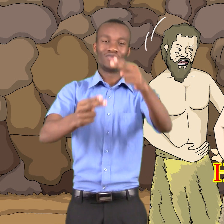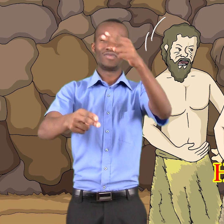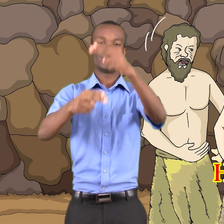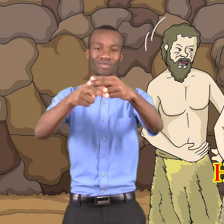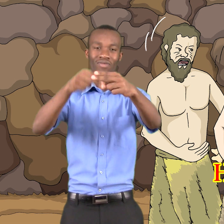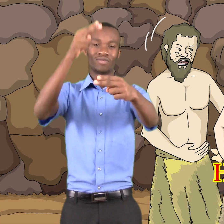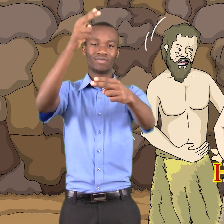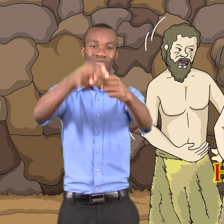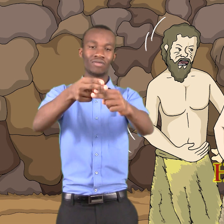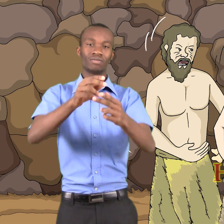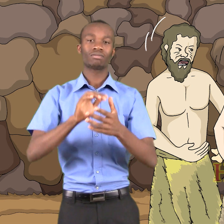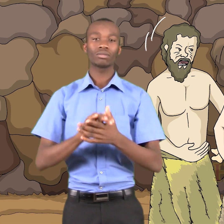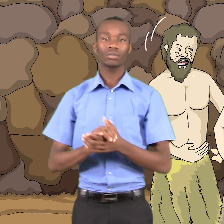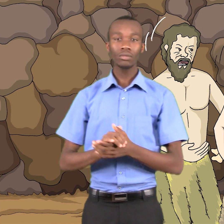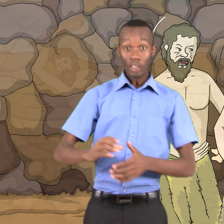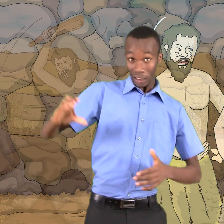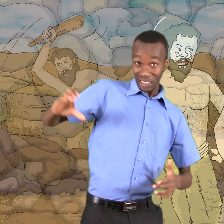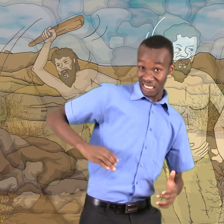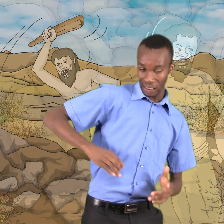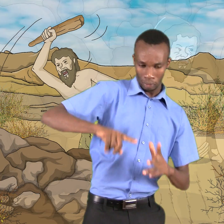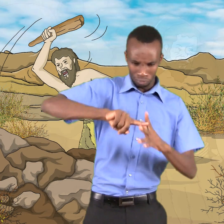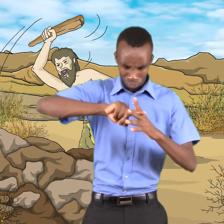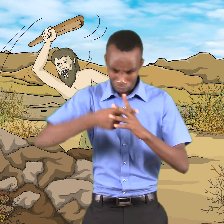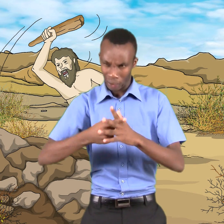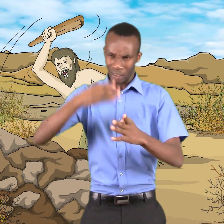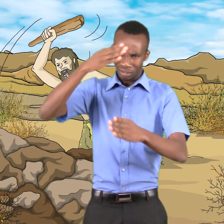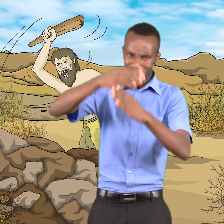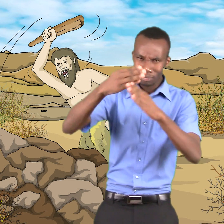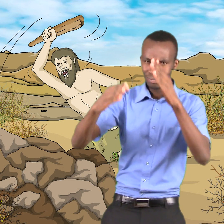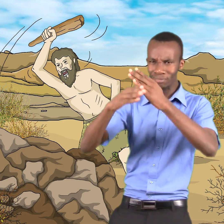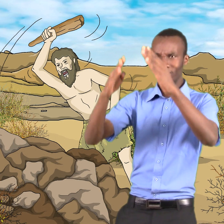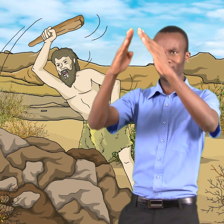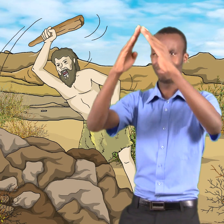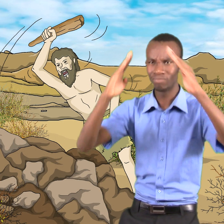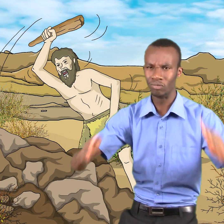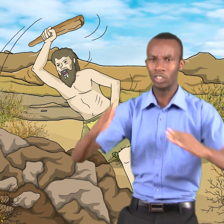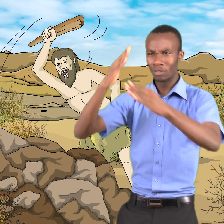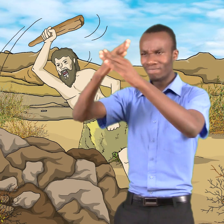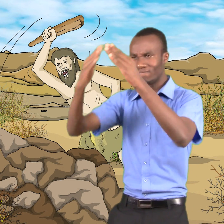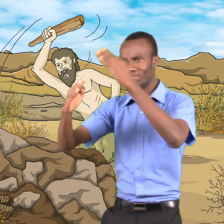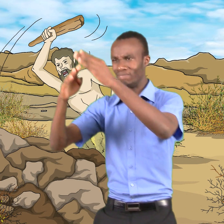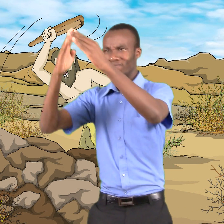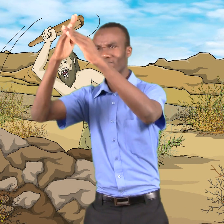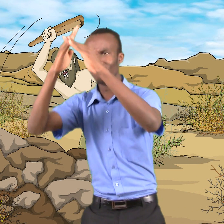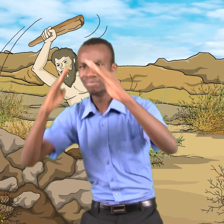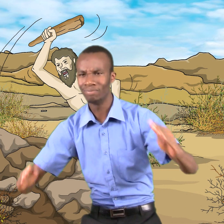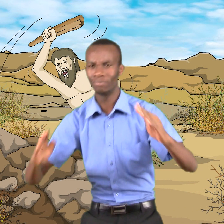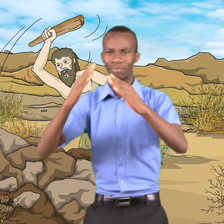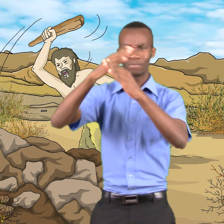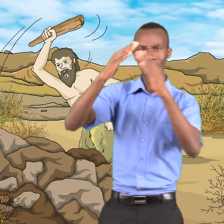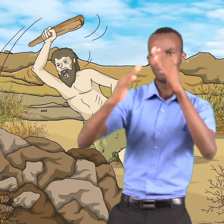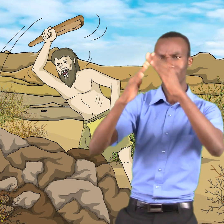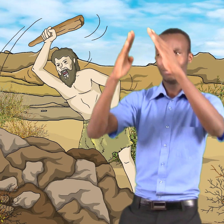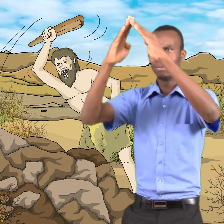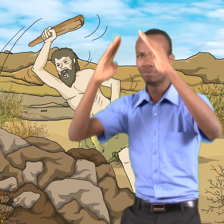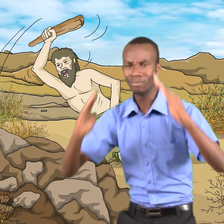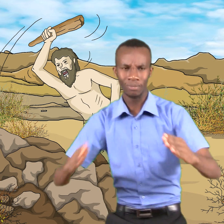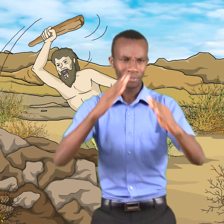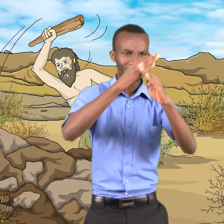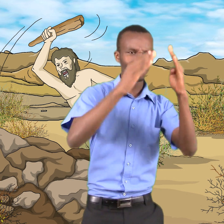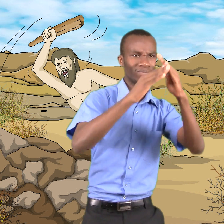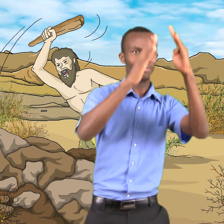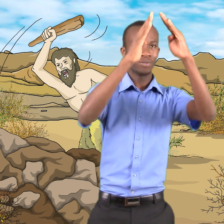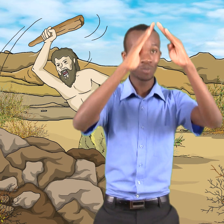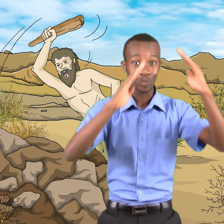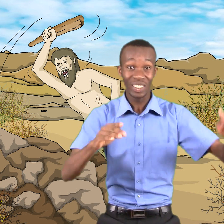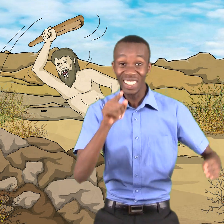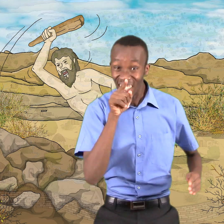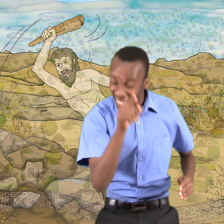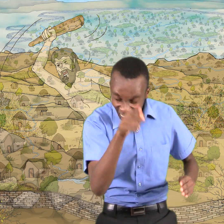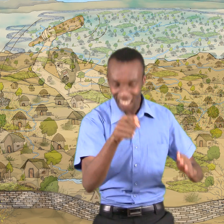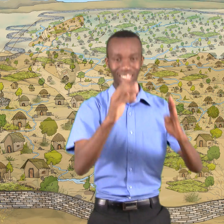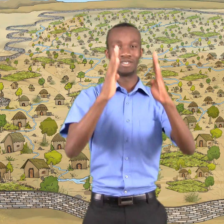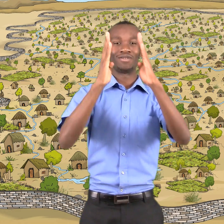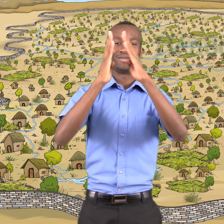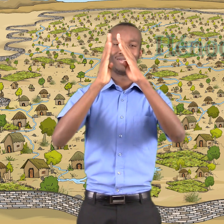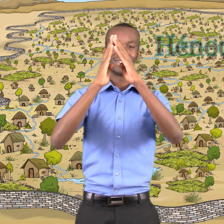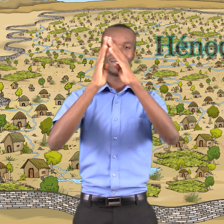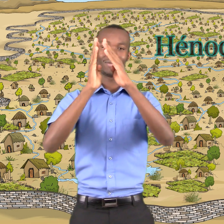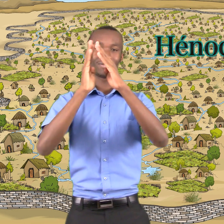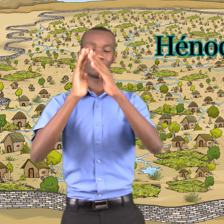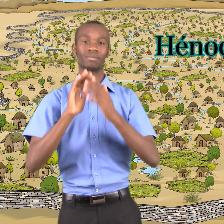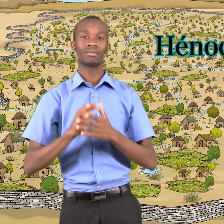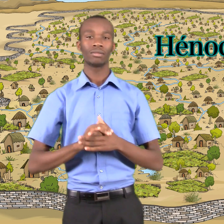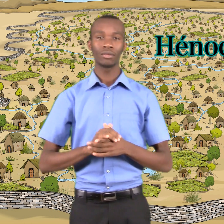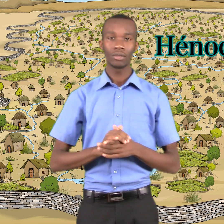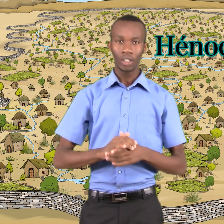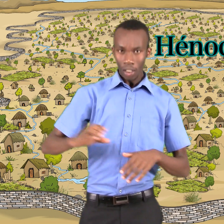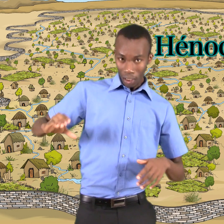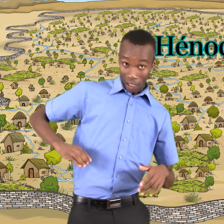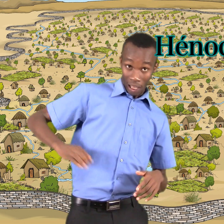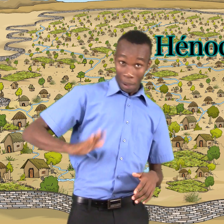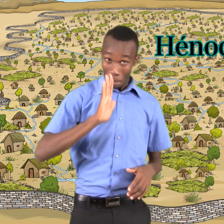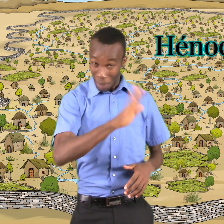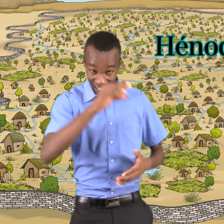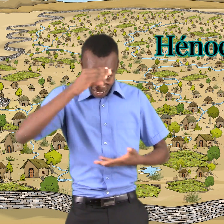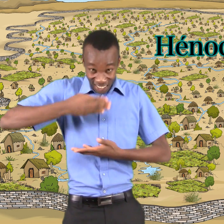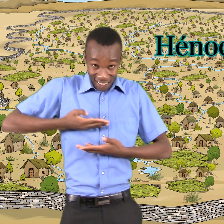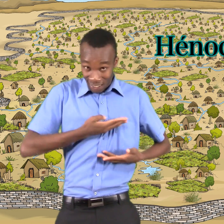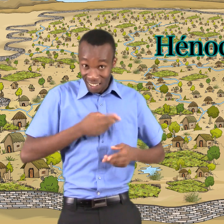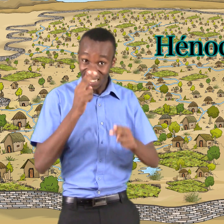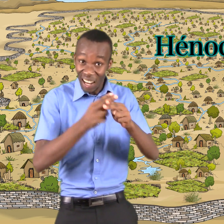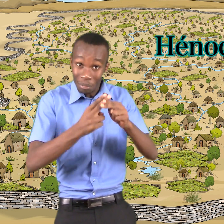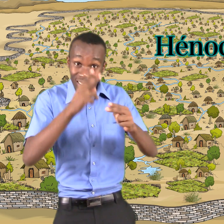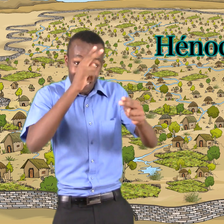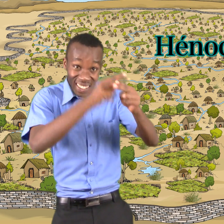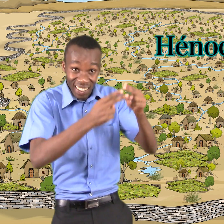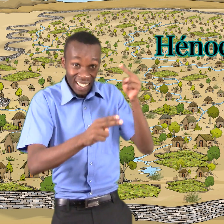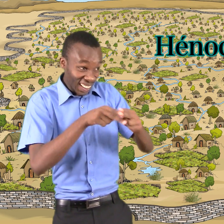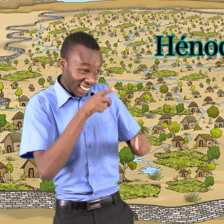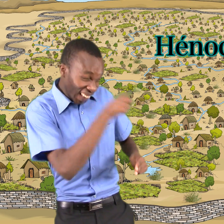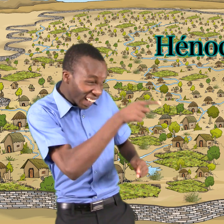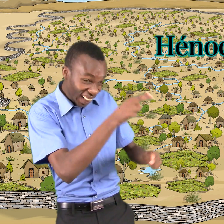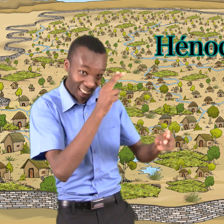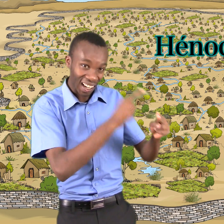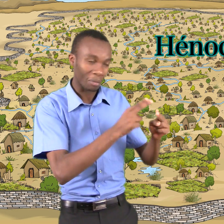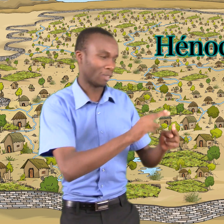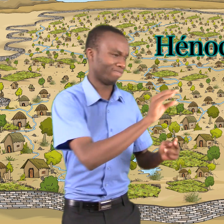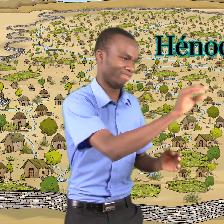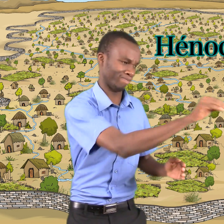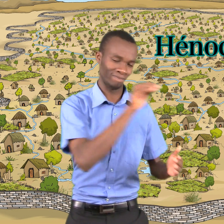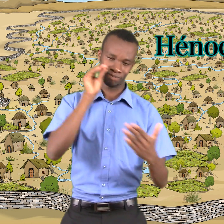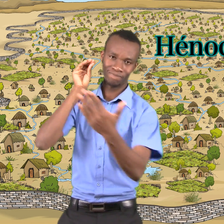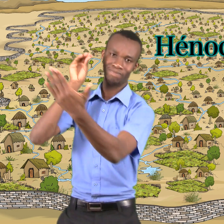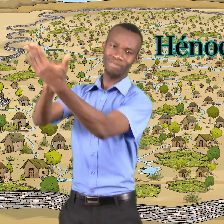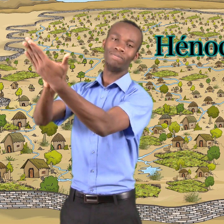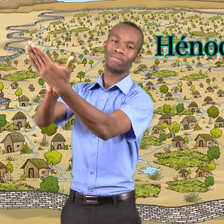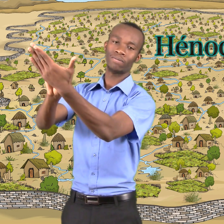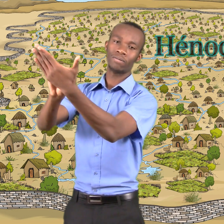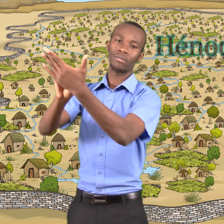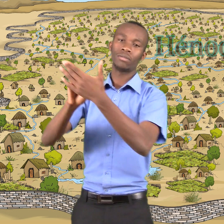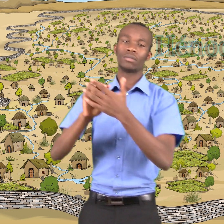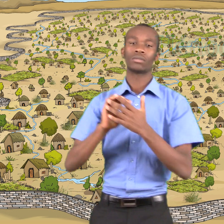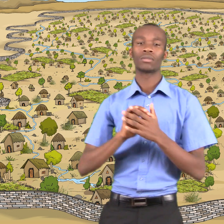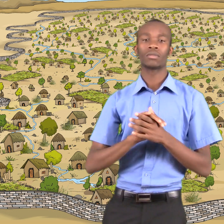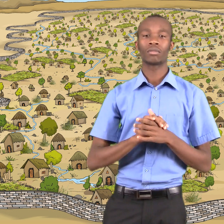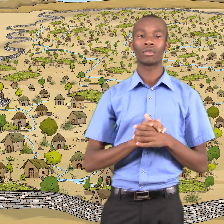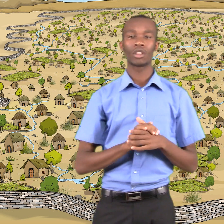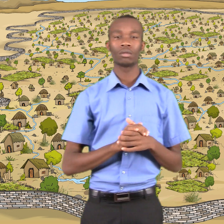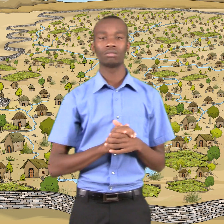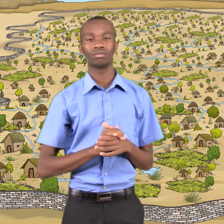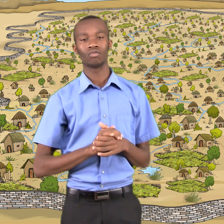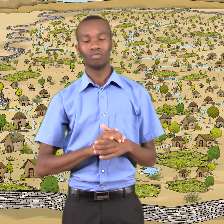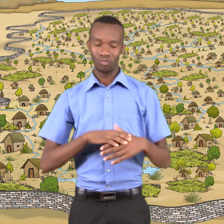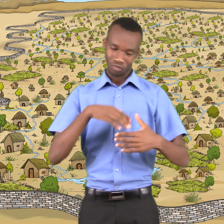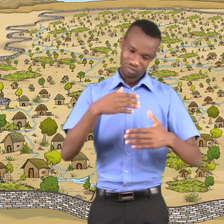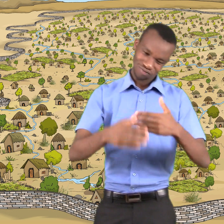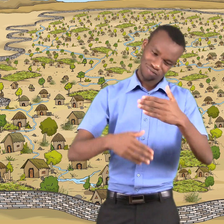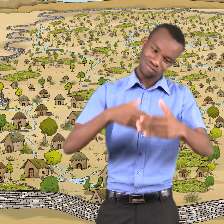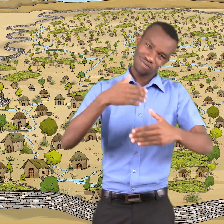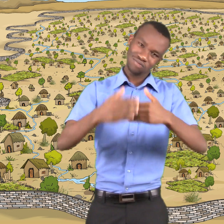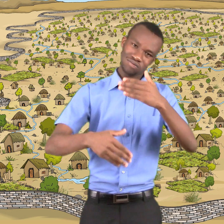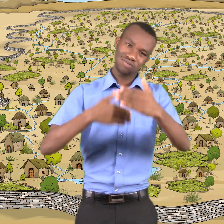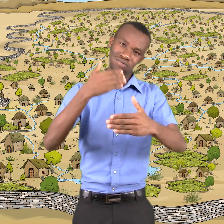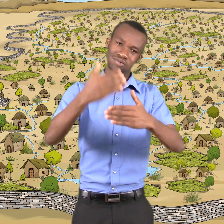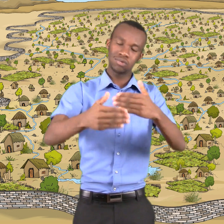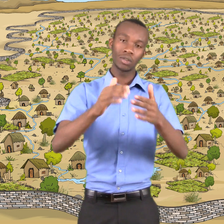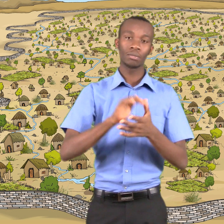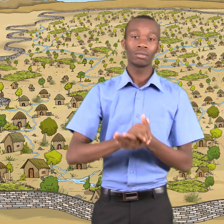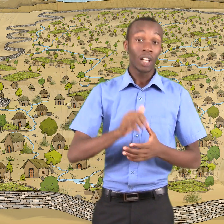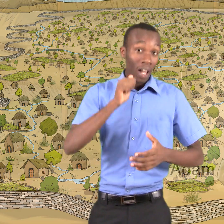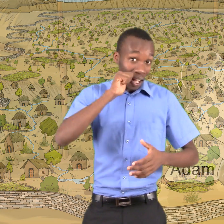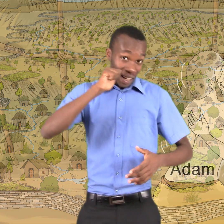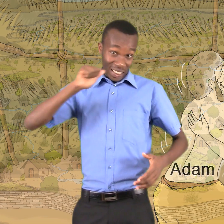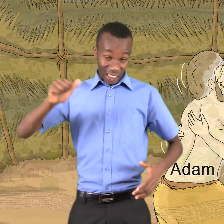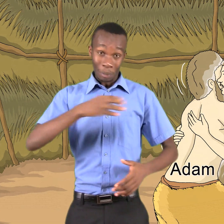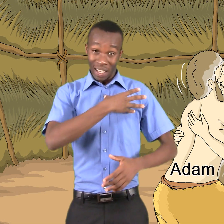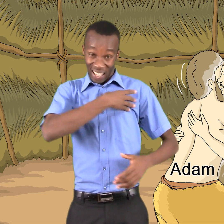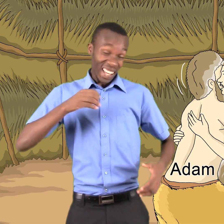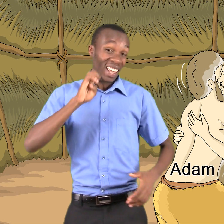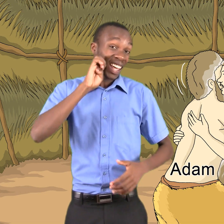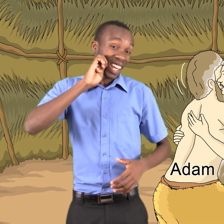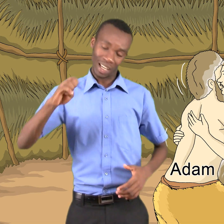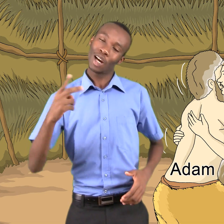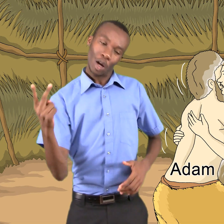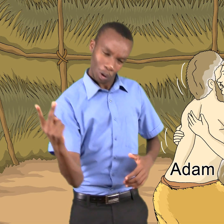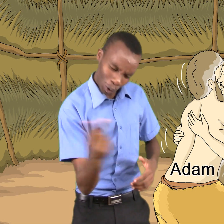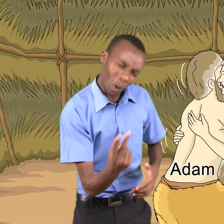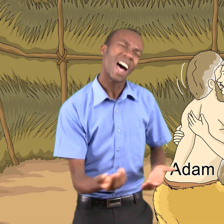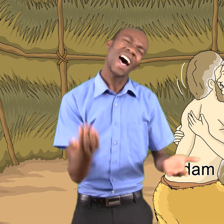Then Cain built a city and named it after his son Enoch.